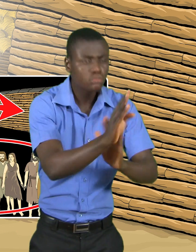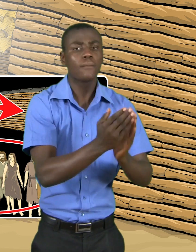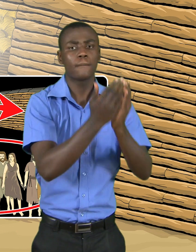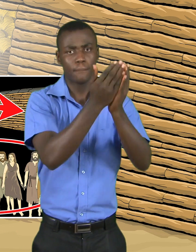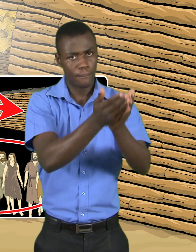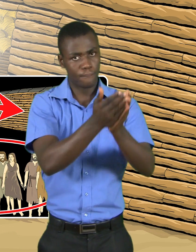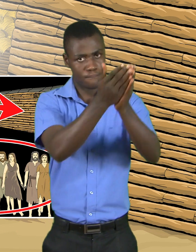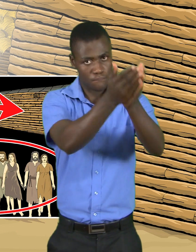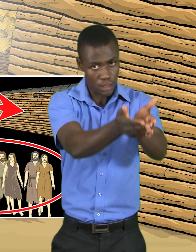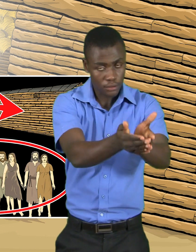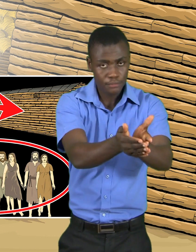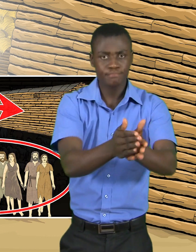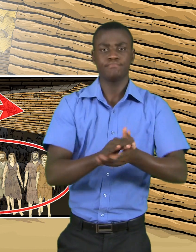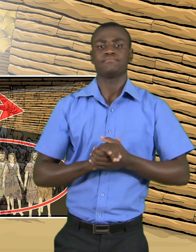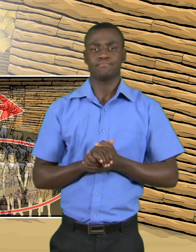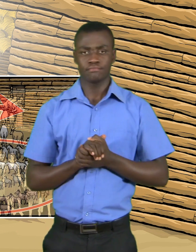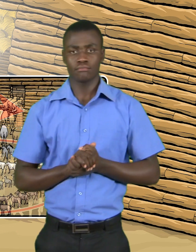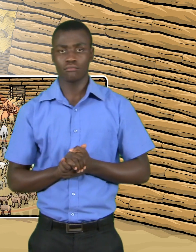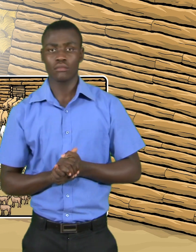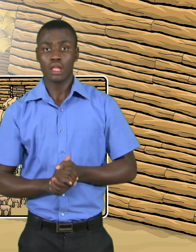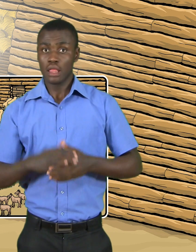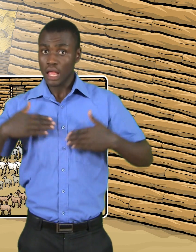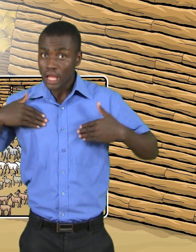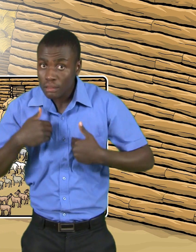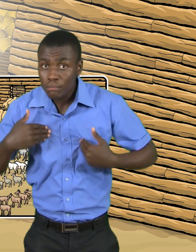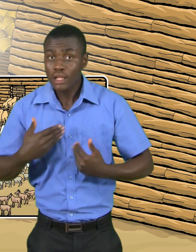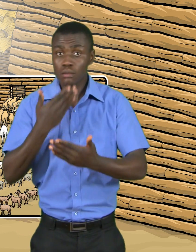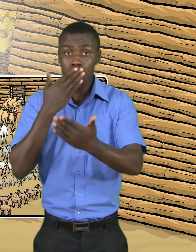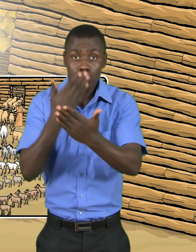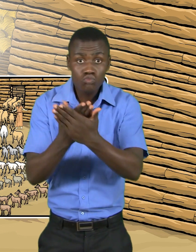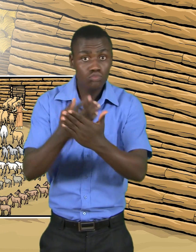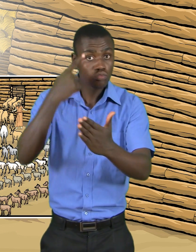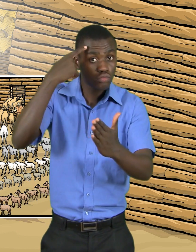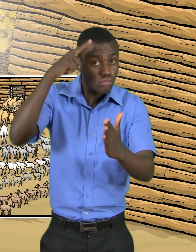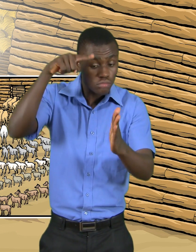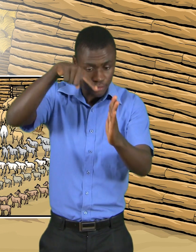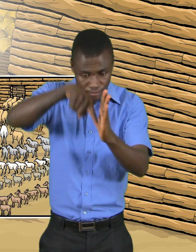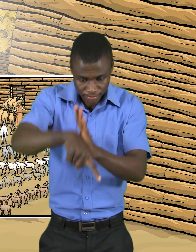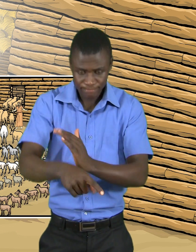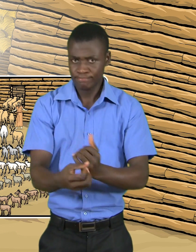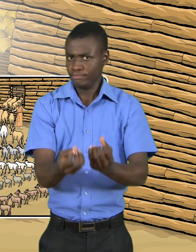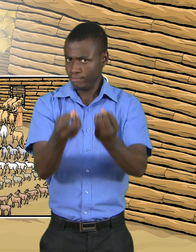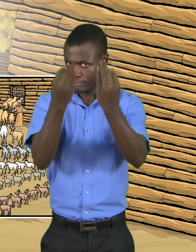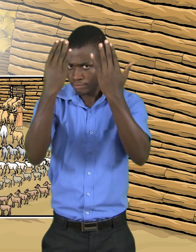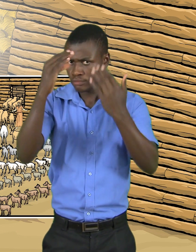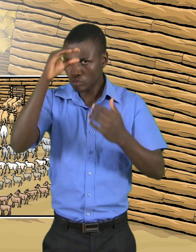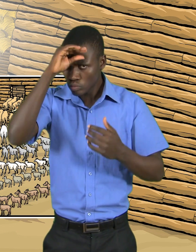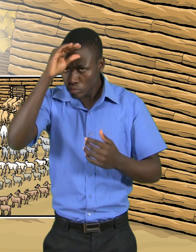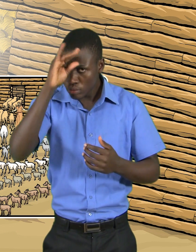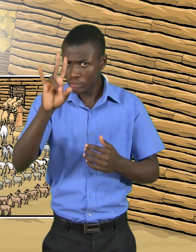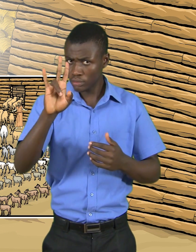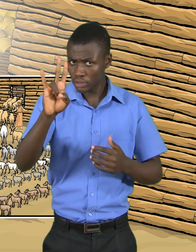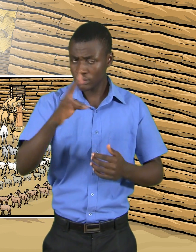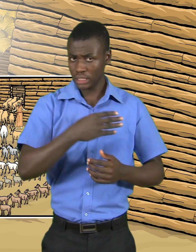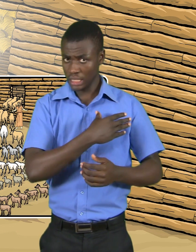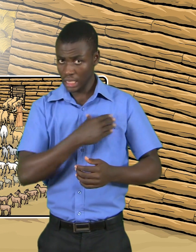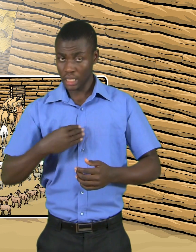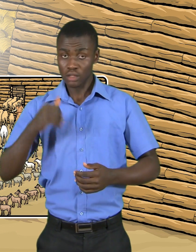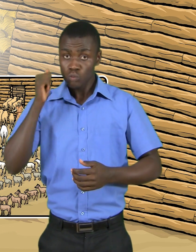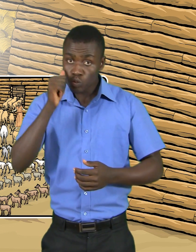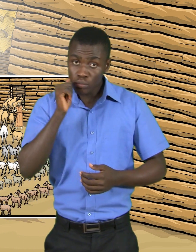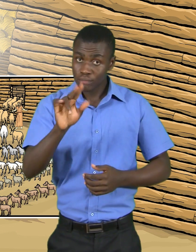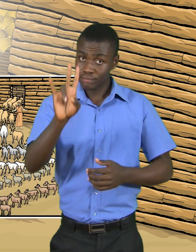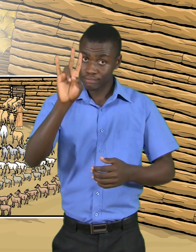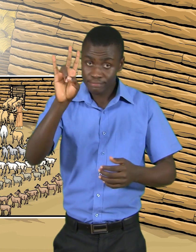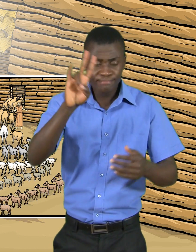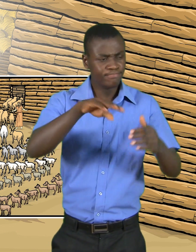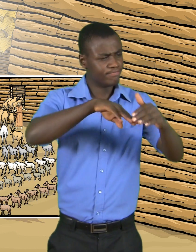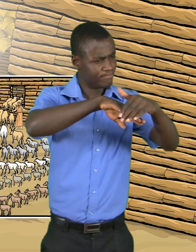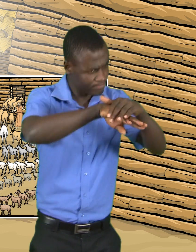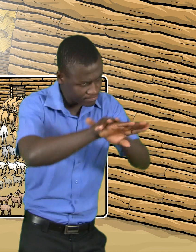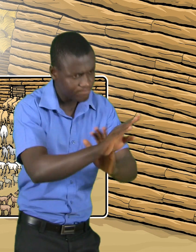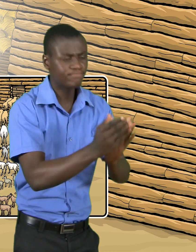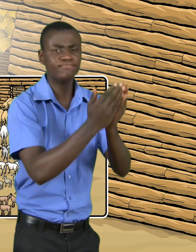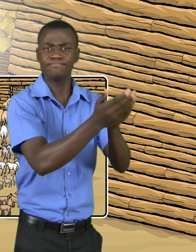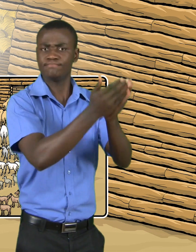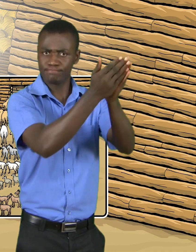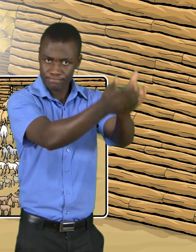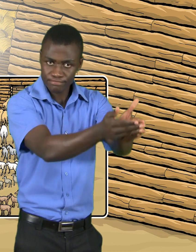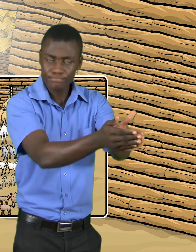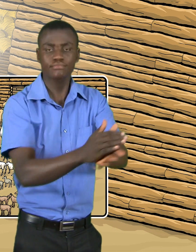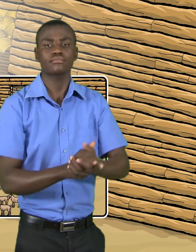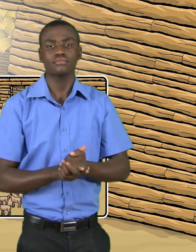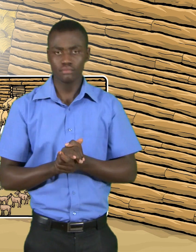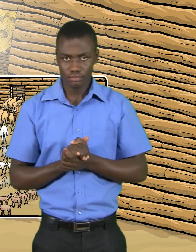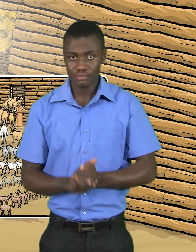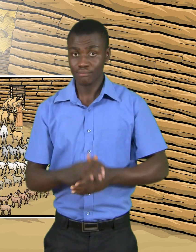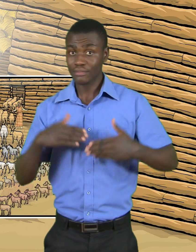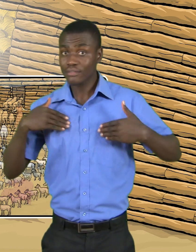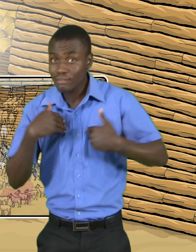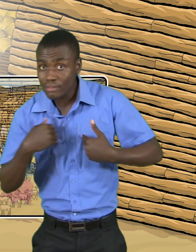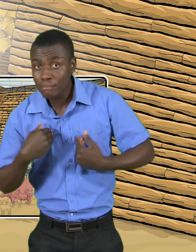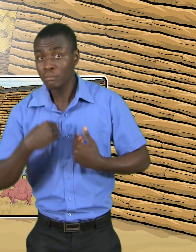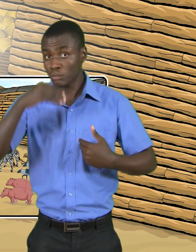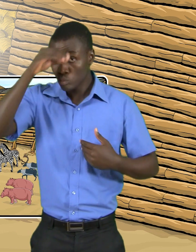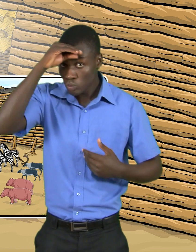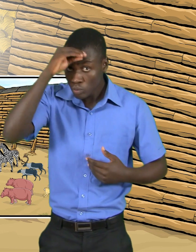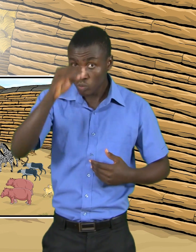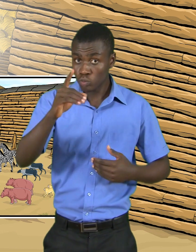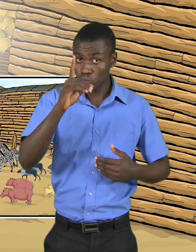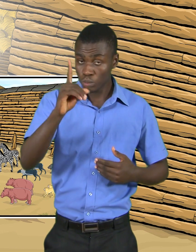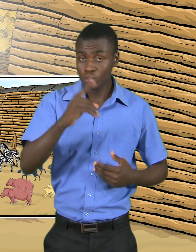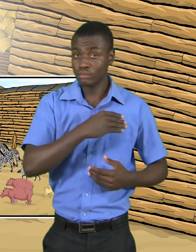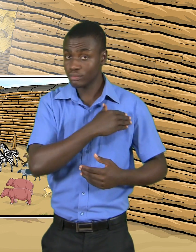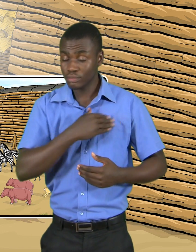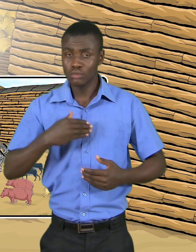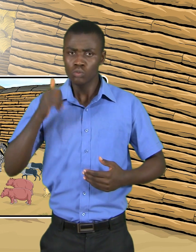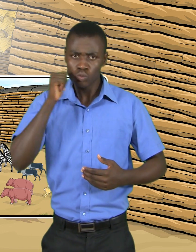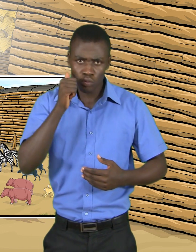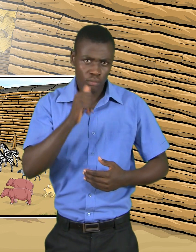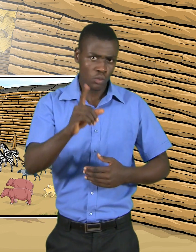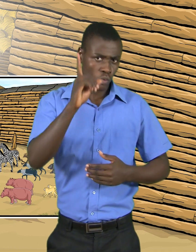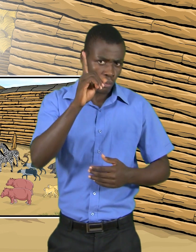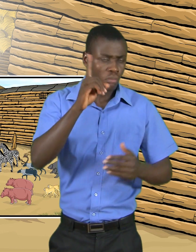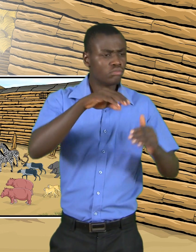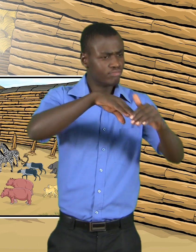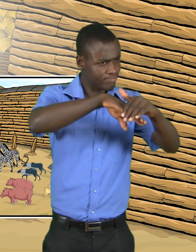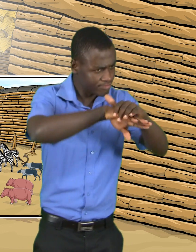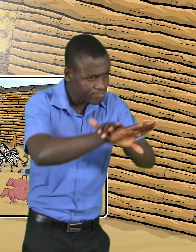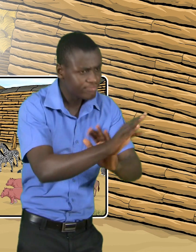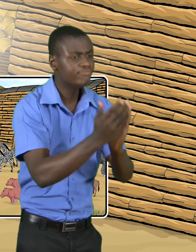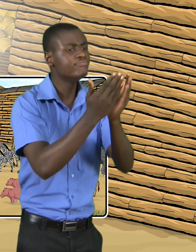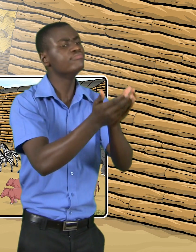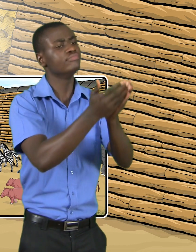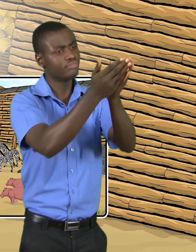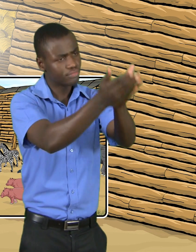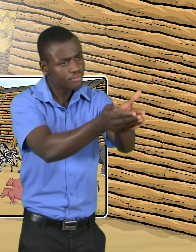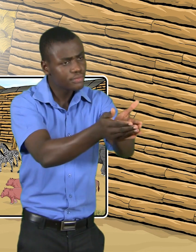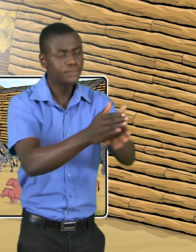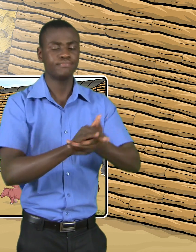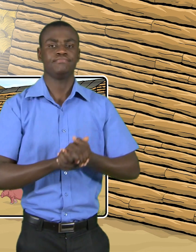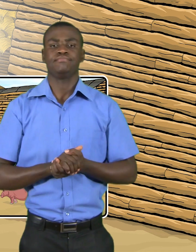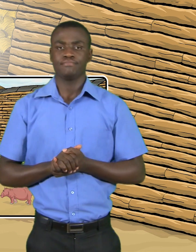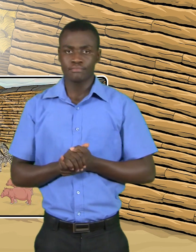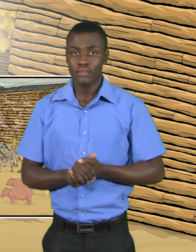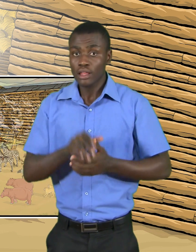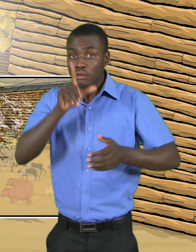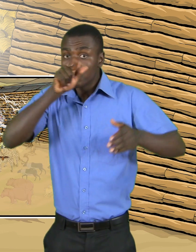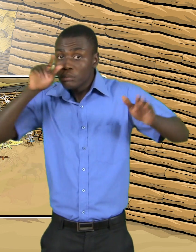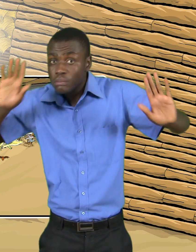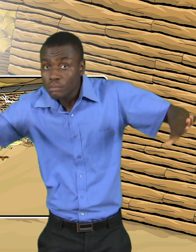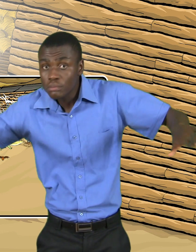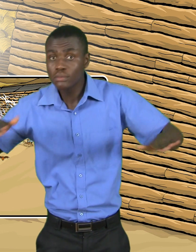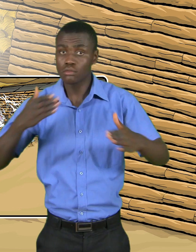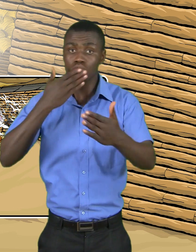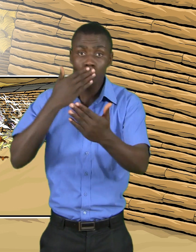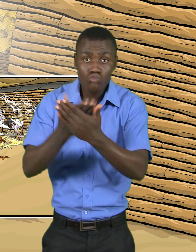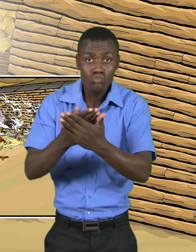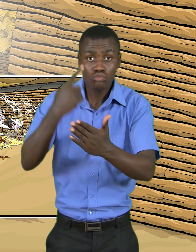You are to take with you seven pairs of every kind of clean animal, a male and its mate; a pair of every kind of unclean animal, a male and its mate;